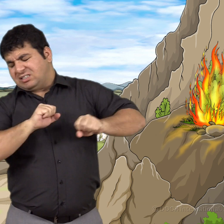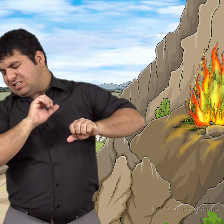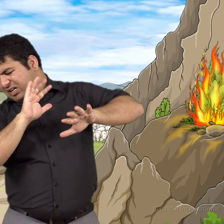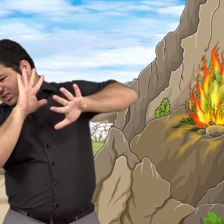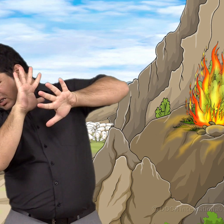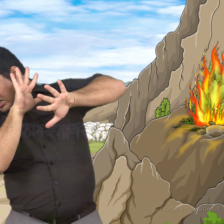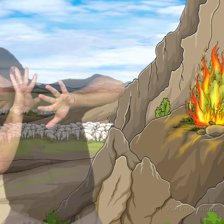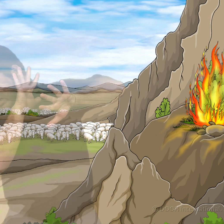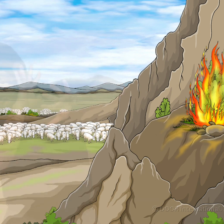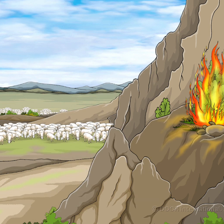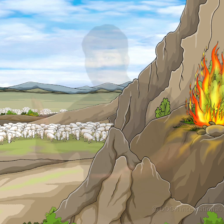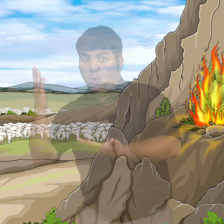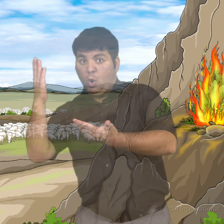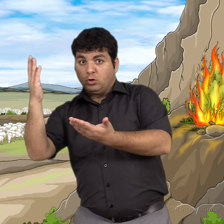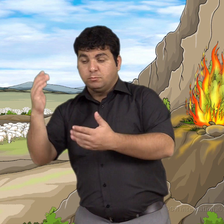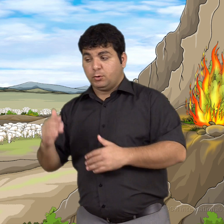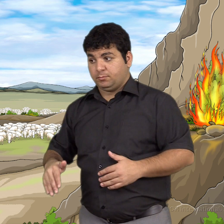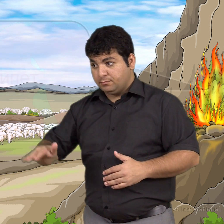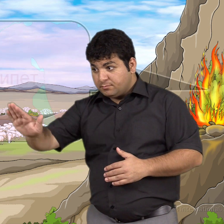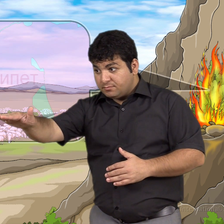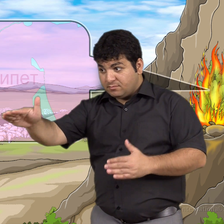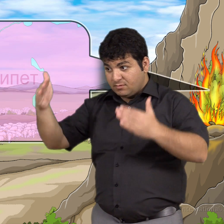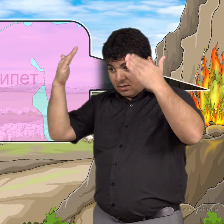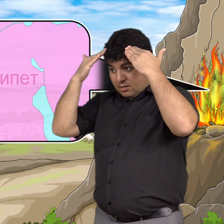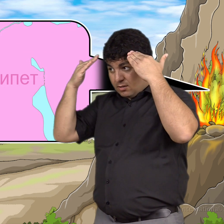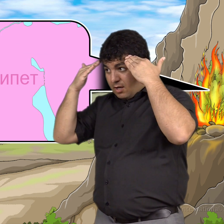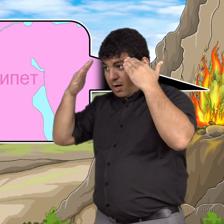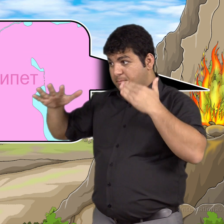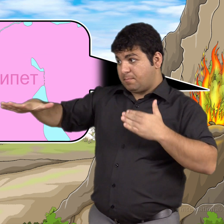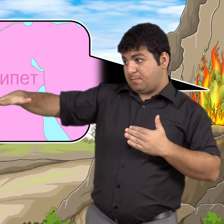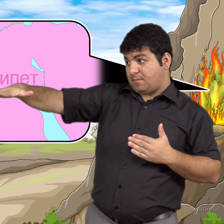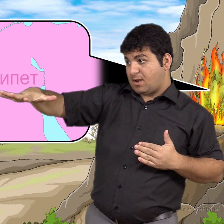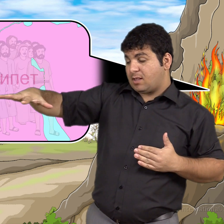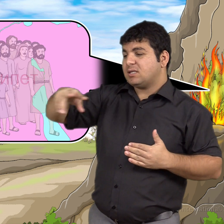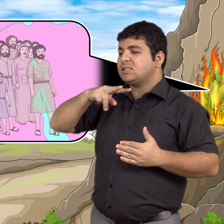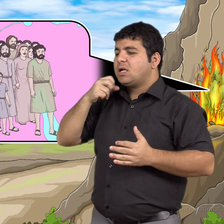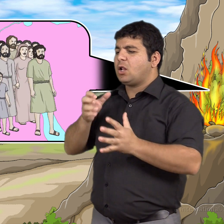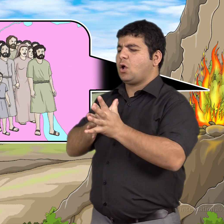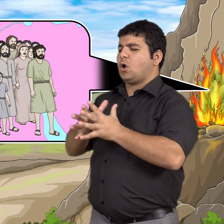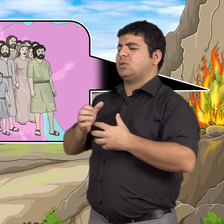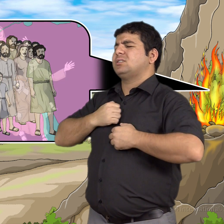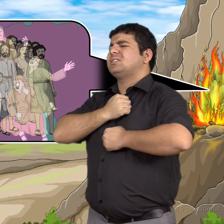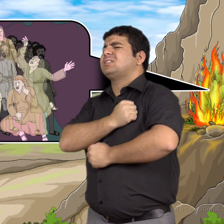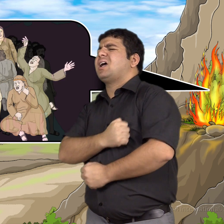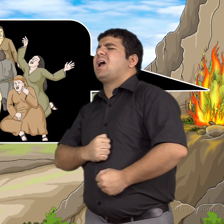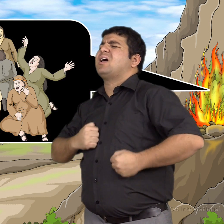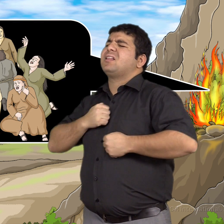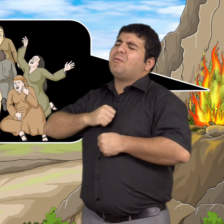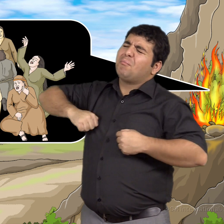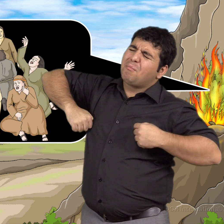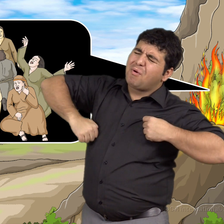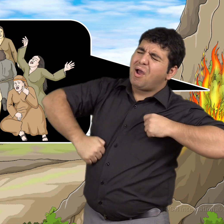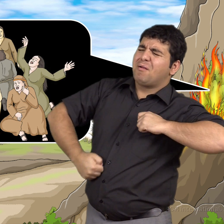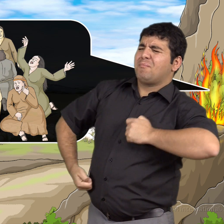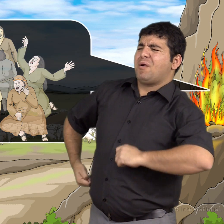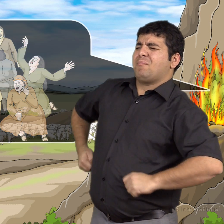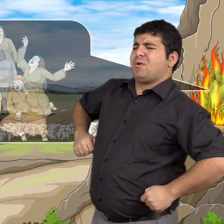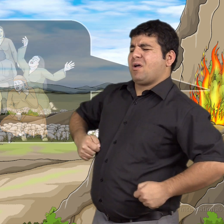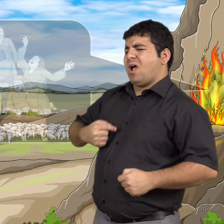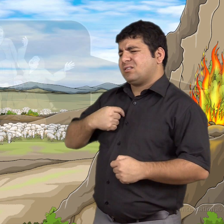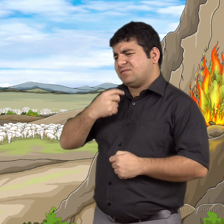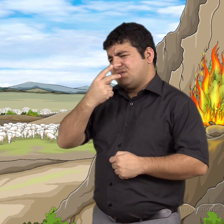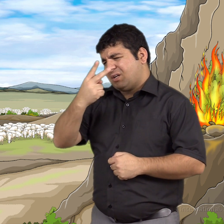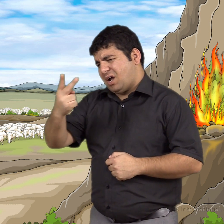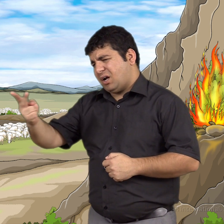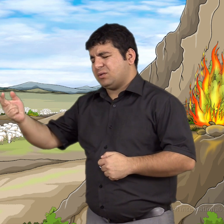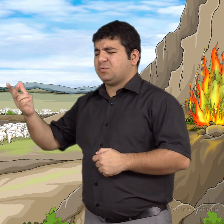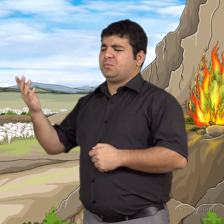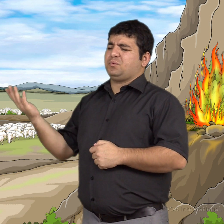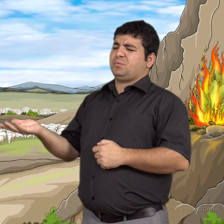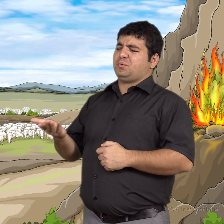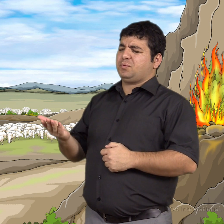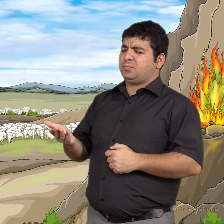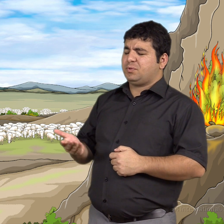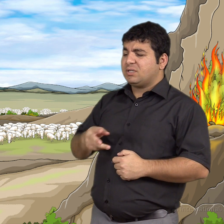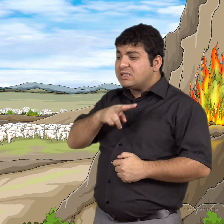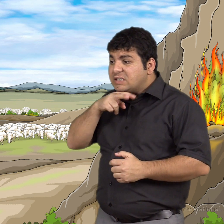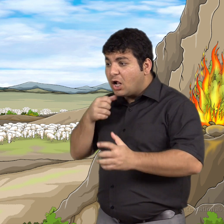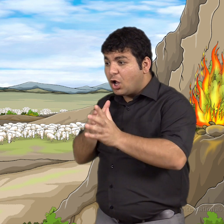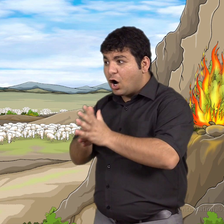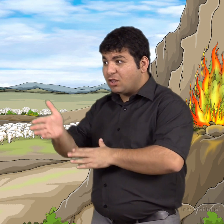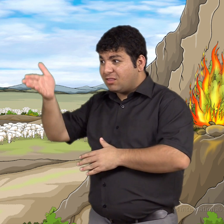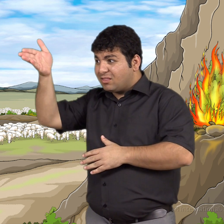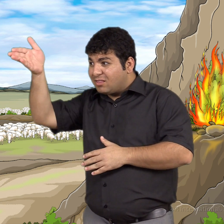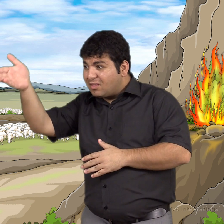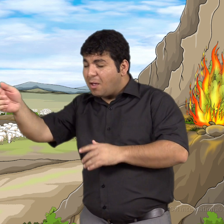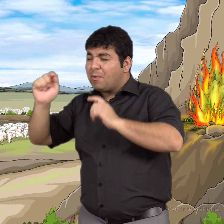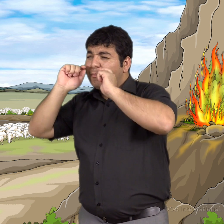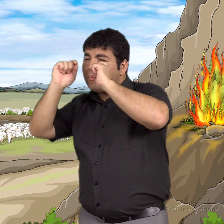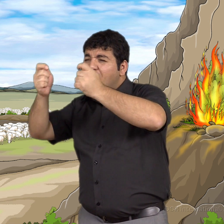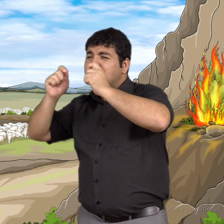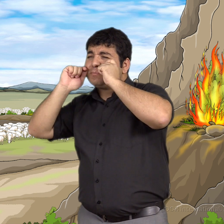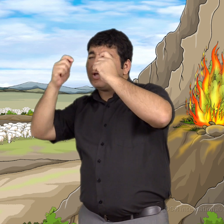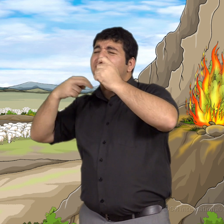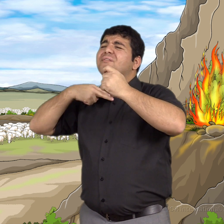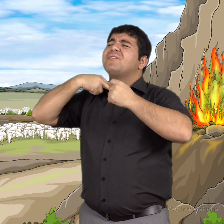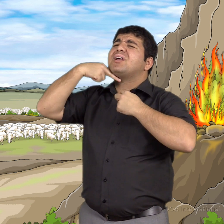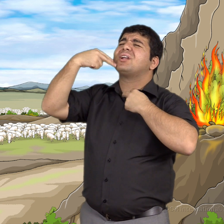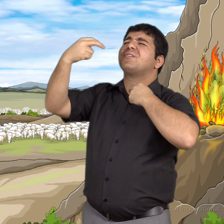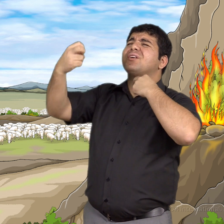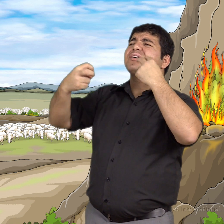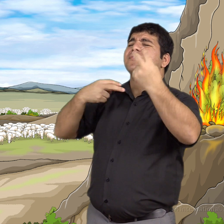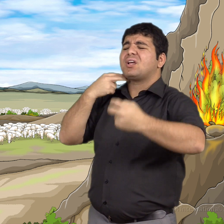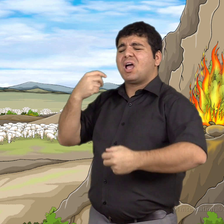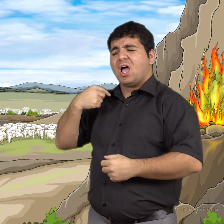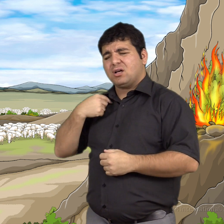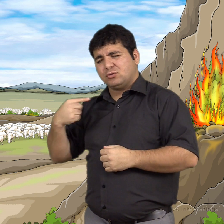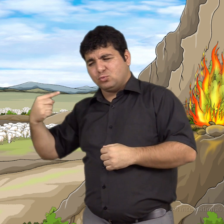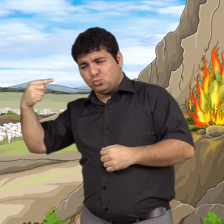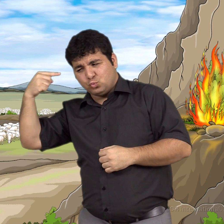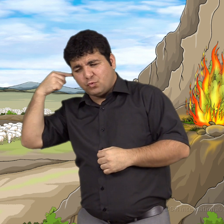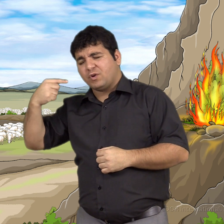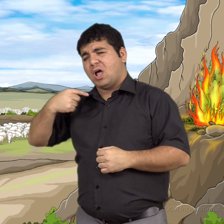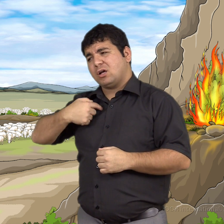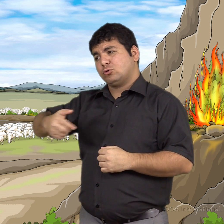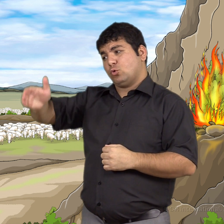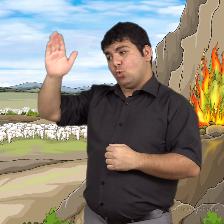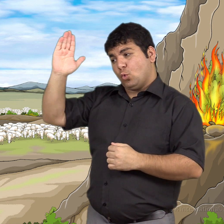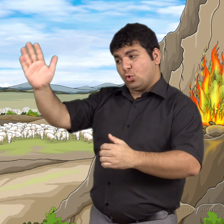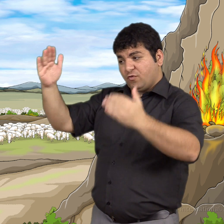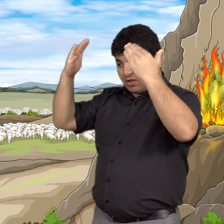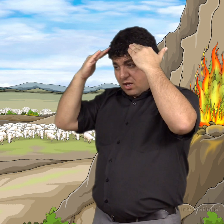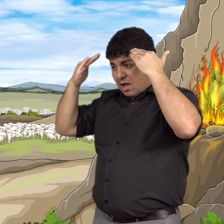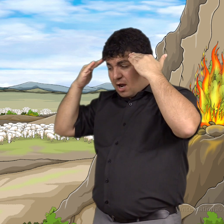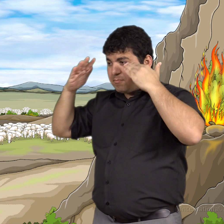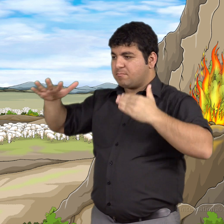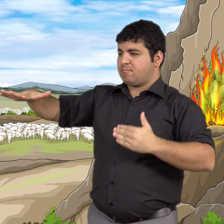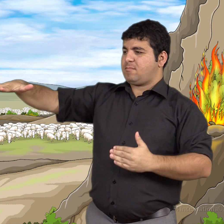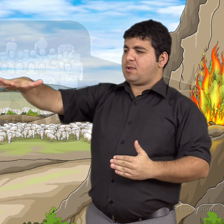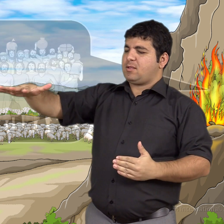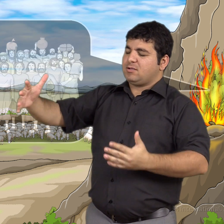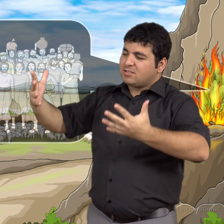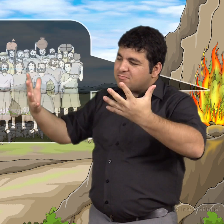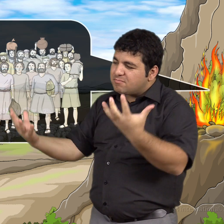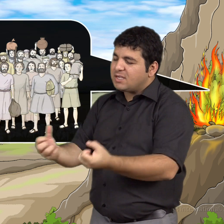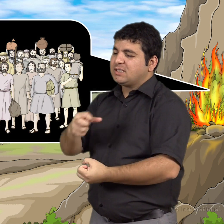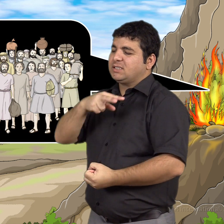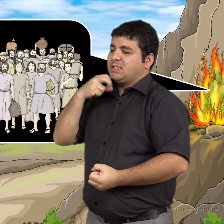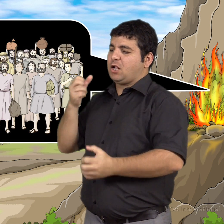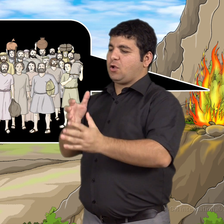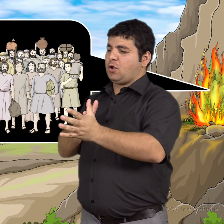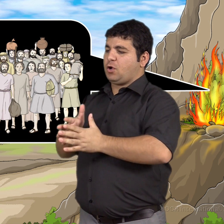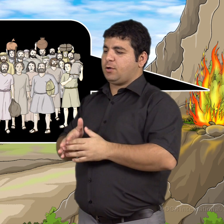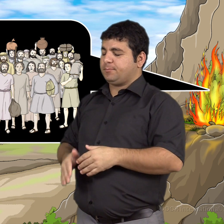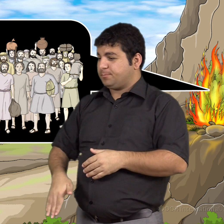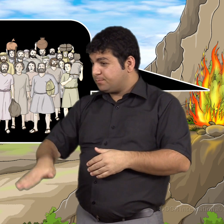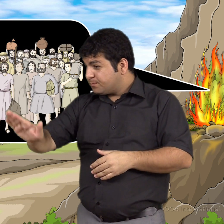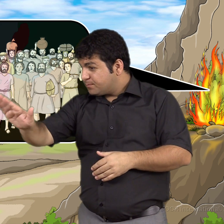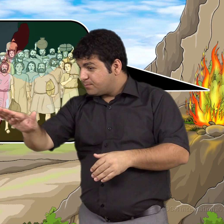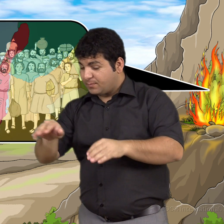The LORD said, “I have indeed seen the affliction of My people in Egypt. I have heard them crying out because of their oppressors, and I am aware of their sufferings.